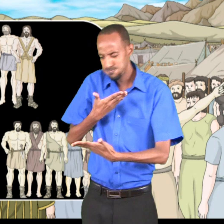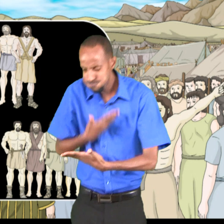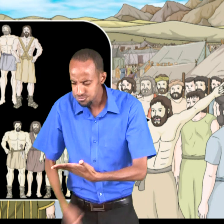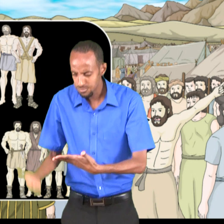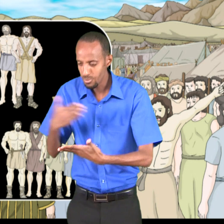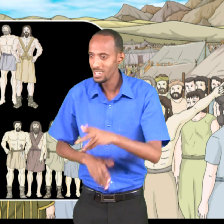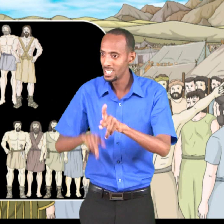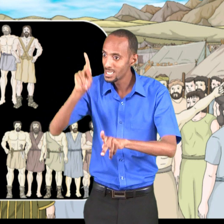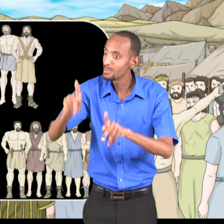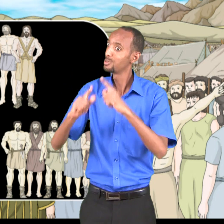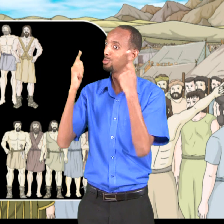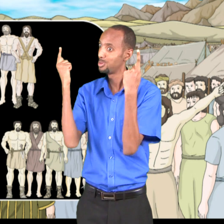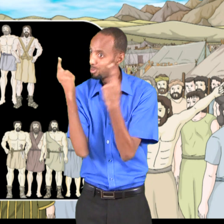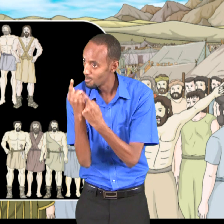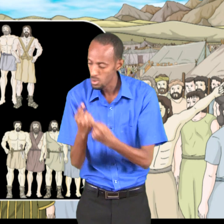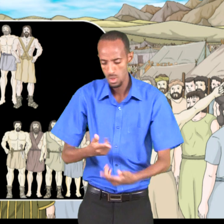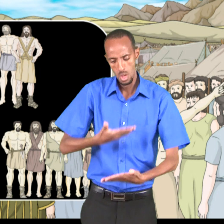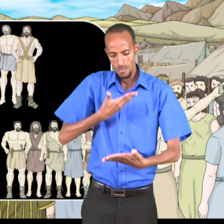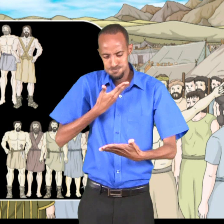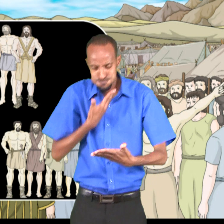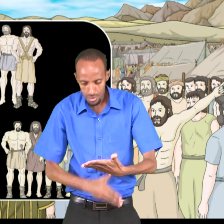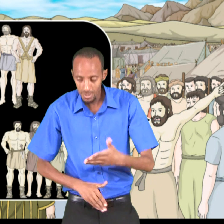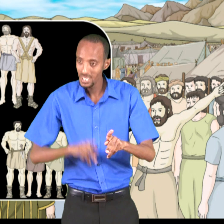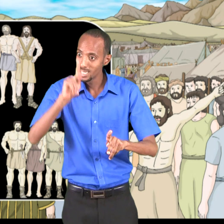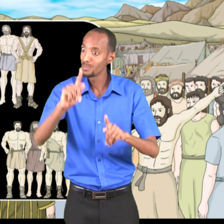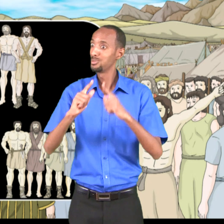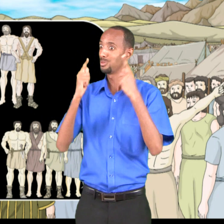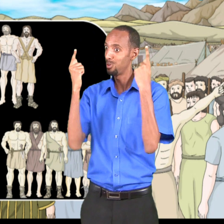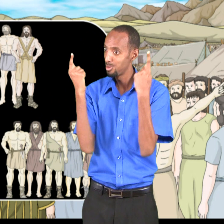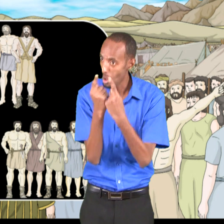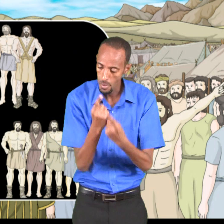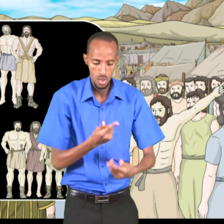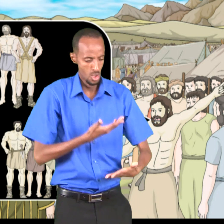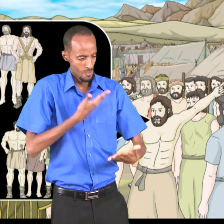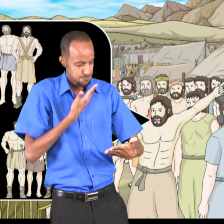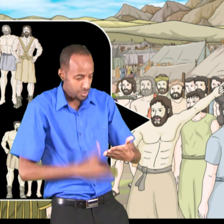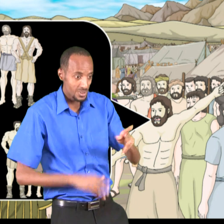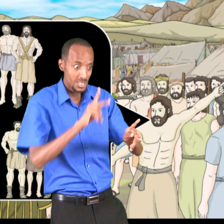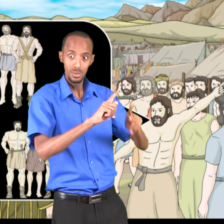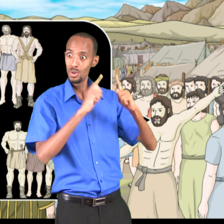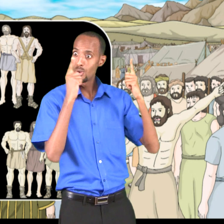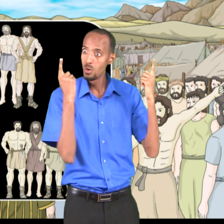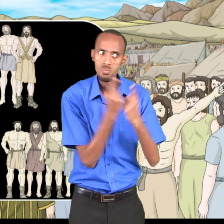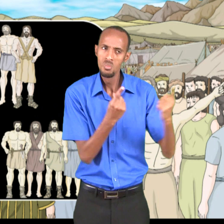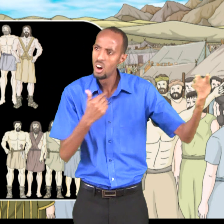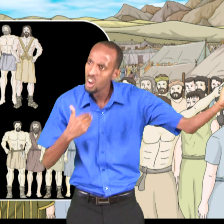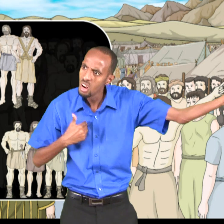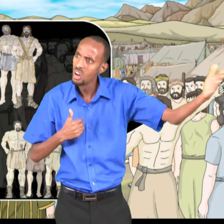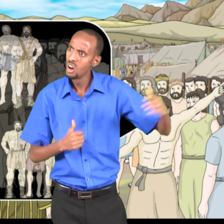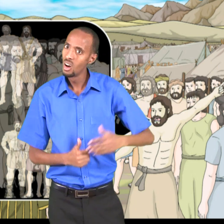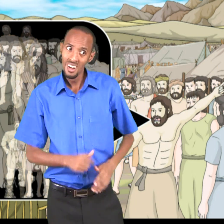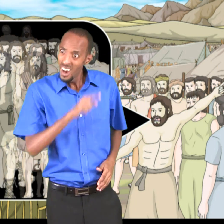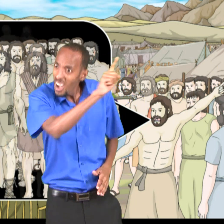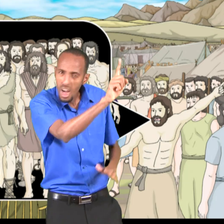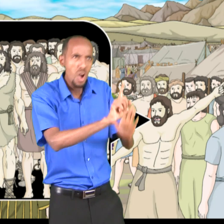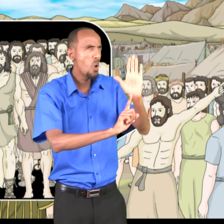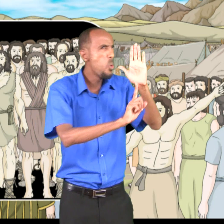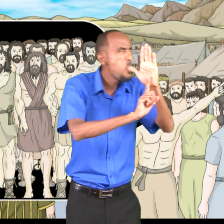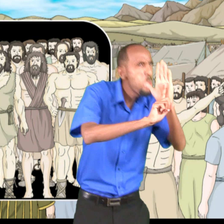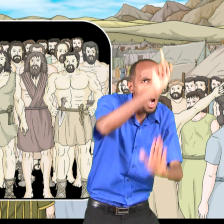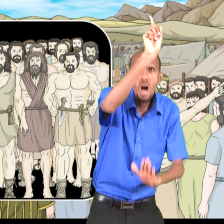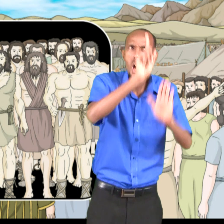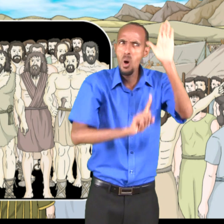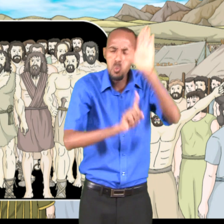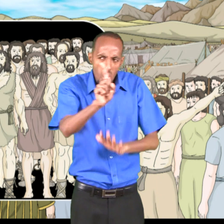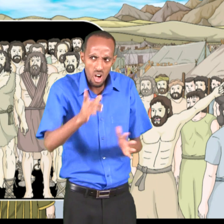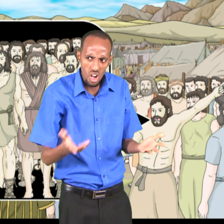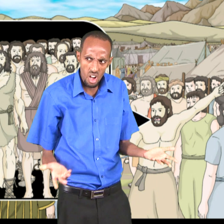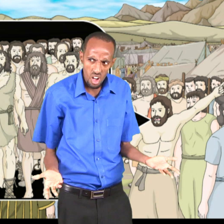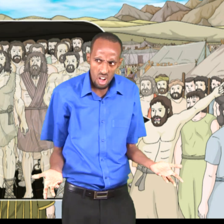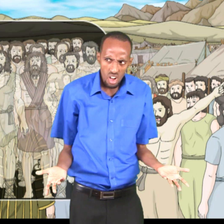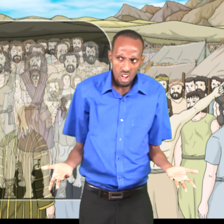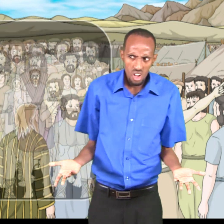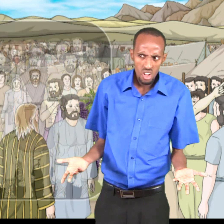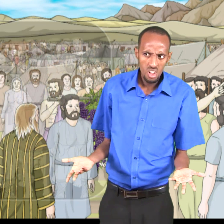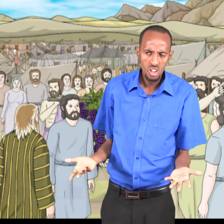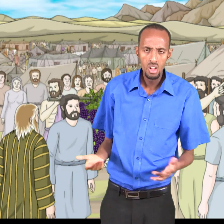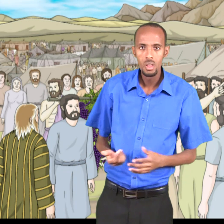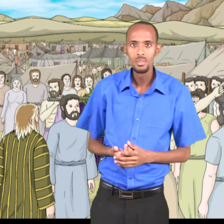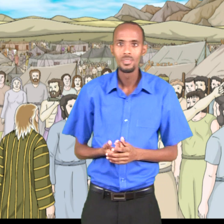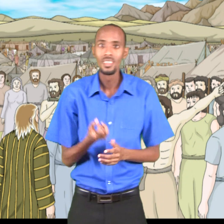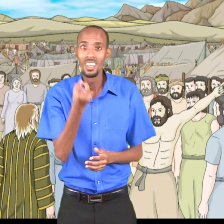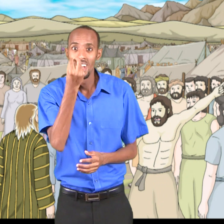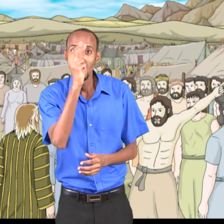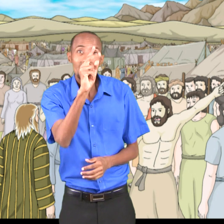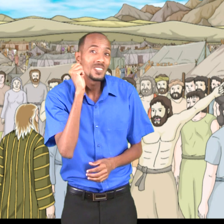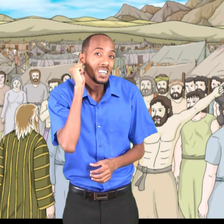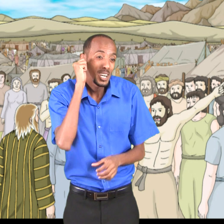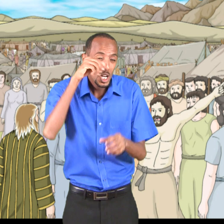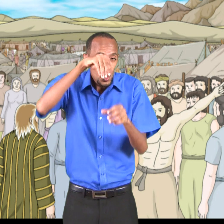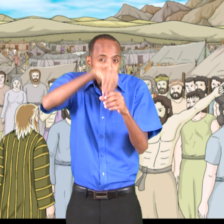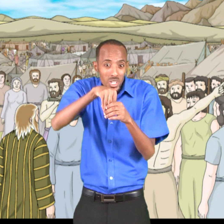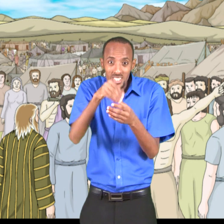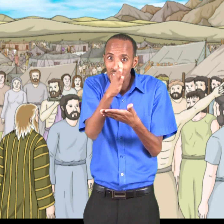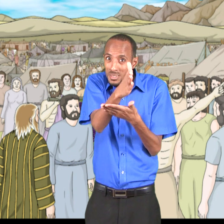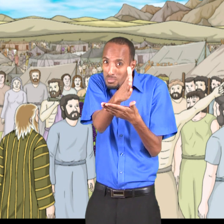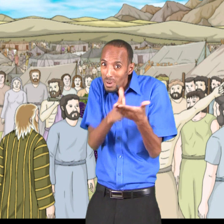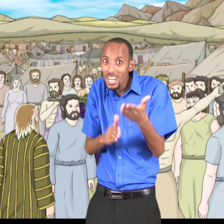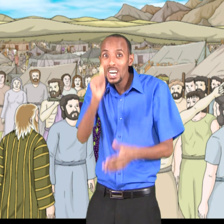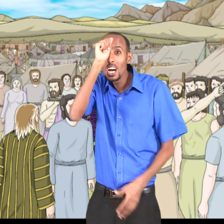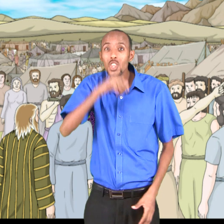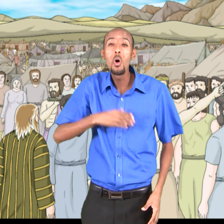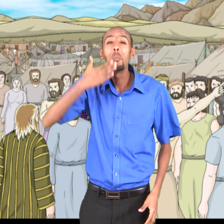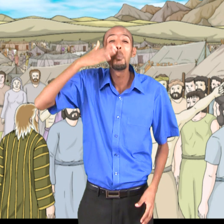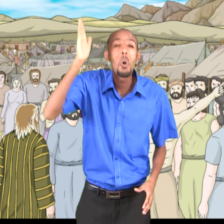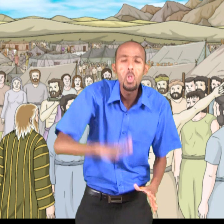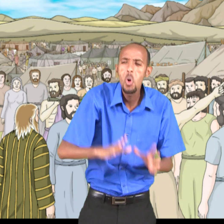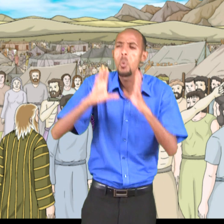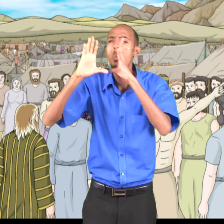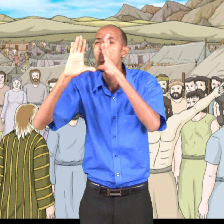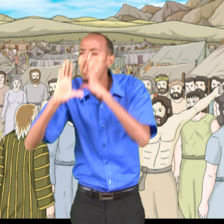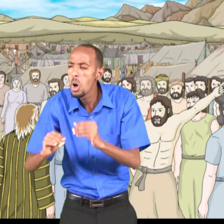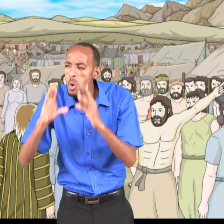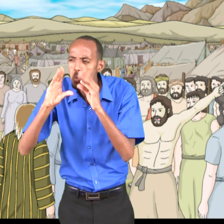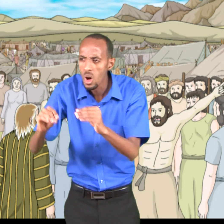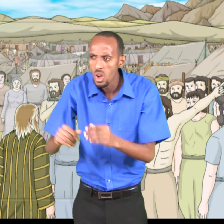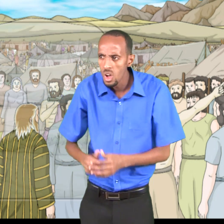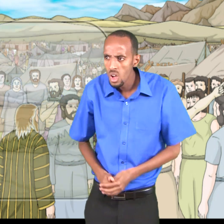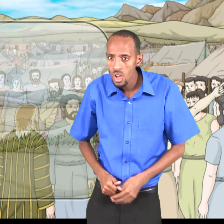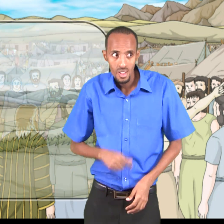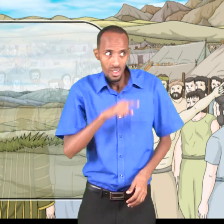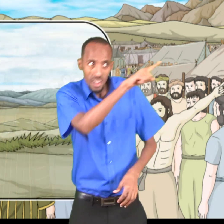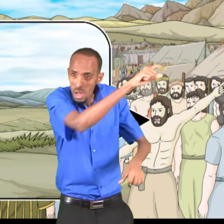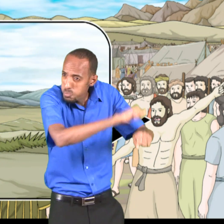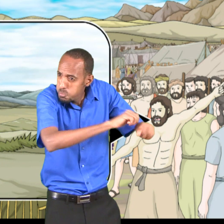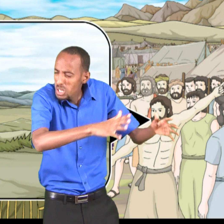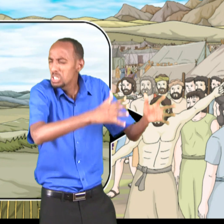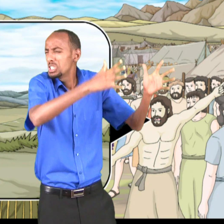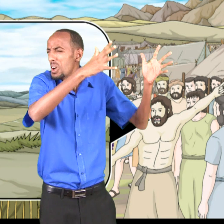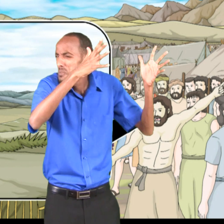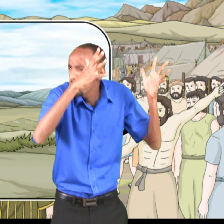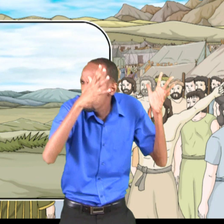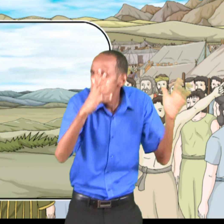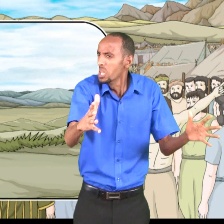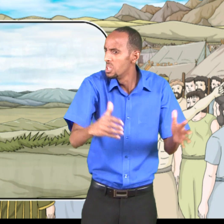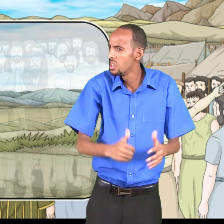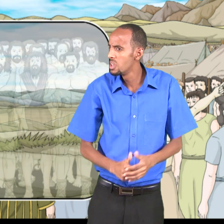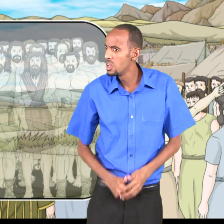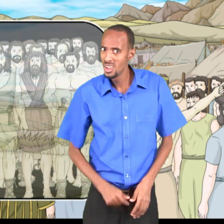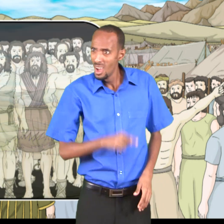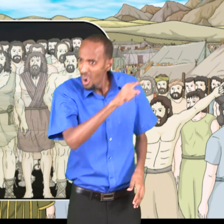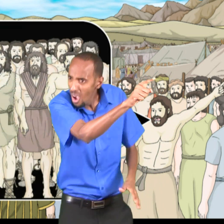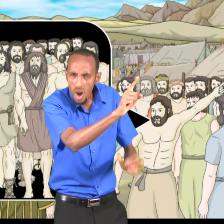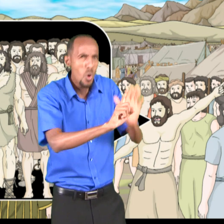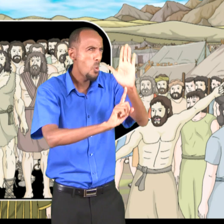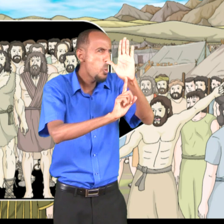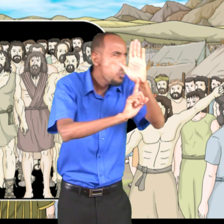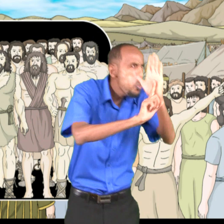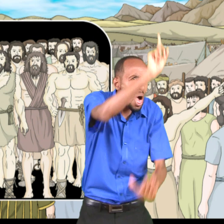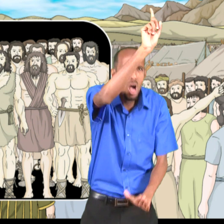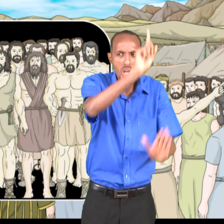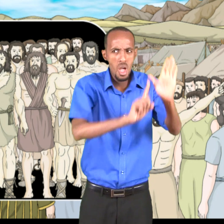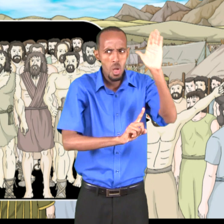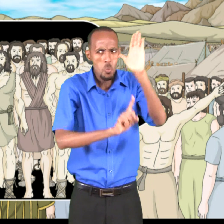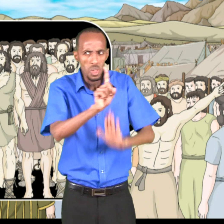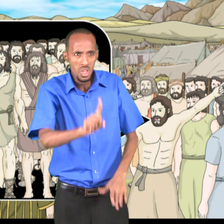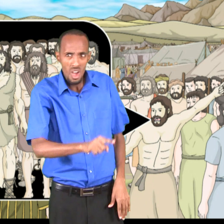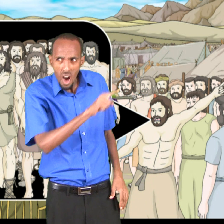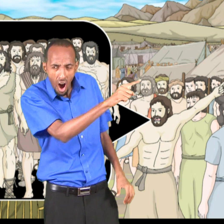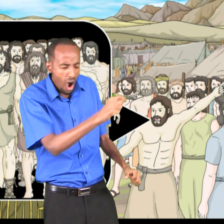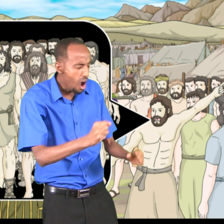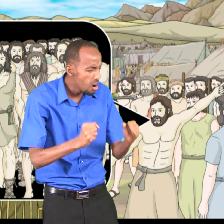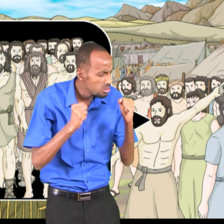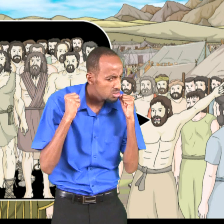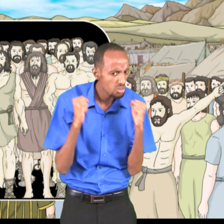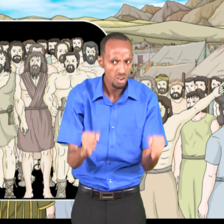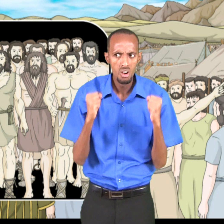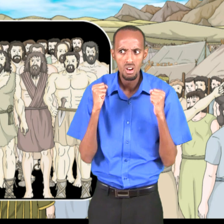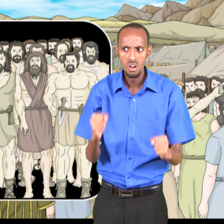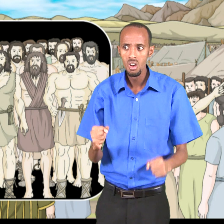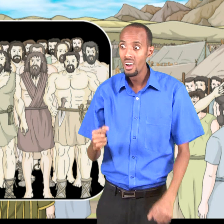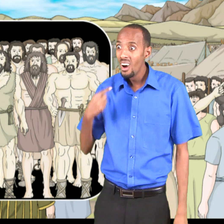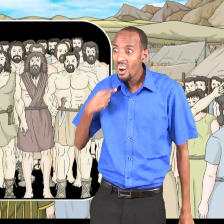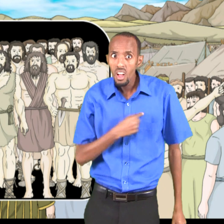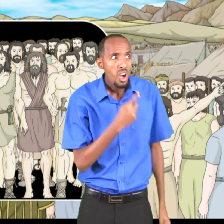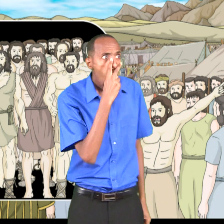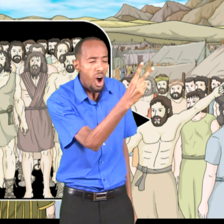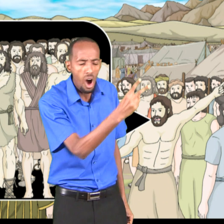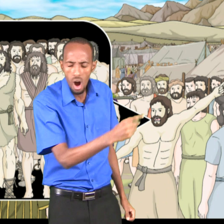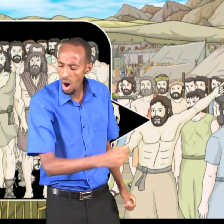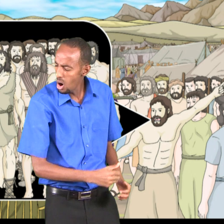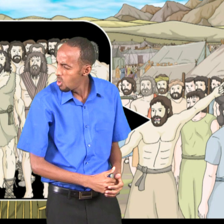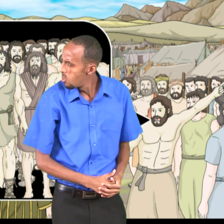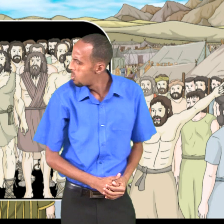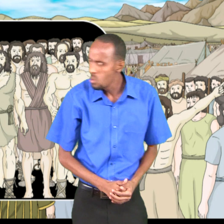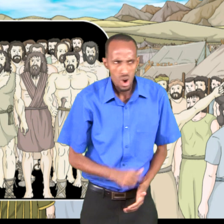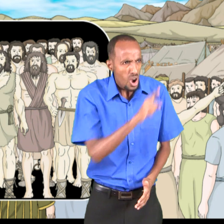So they gave the Israelites a bad report about the land that they had spied out: “The land we explored devours its inhabitants, and all the people we saw there are great in stature.